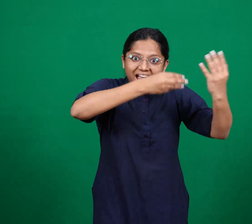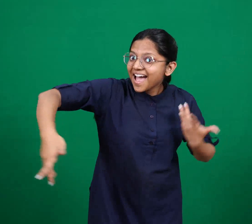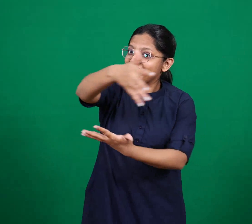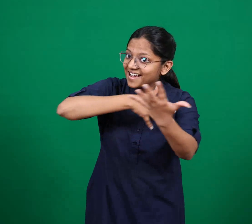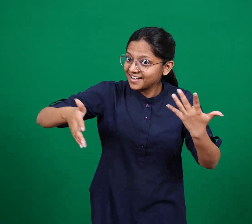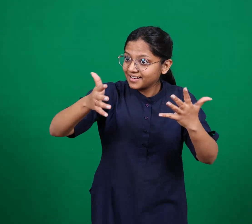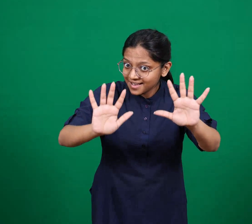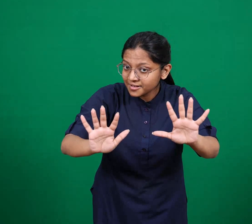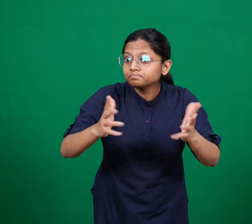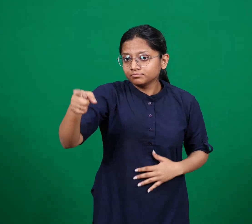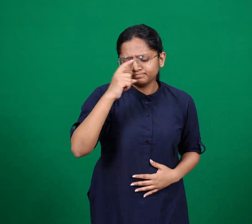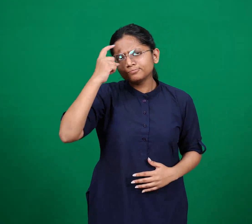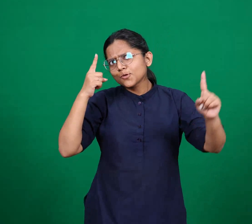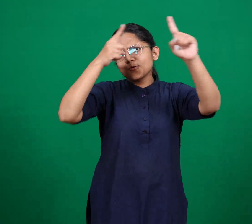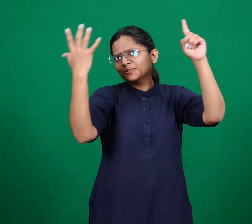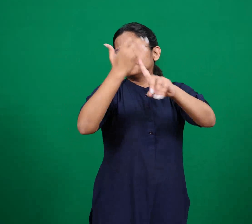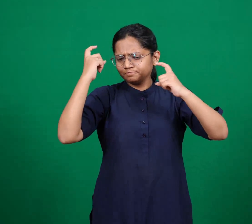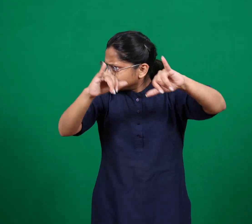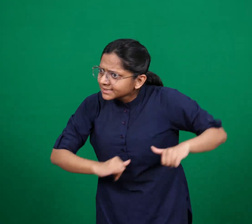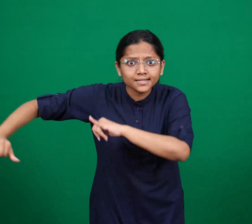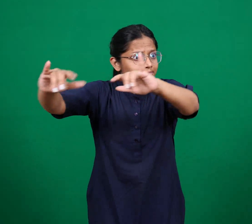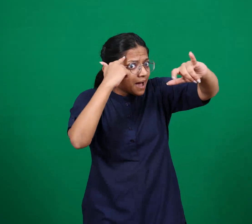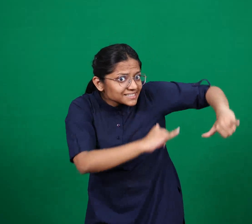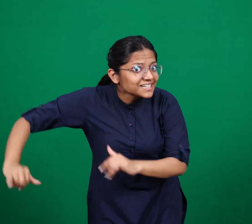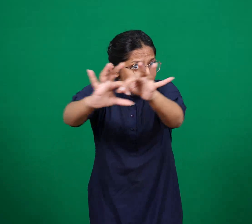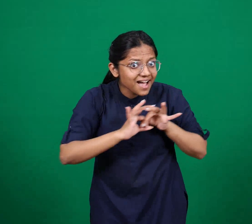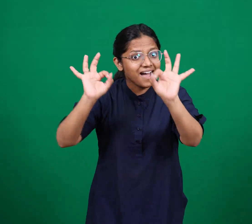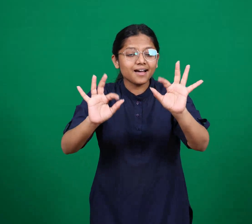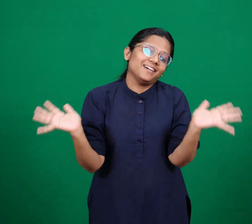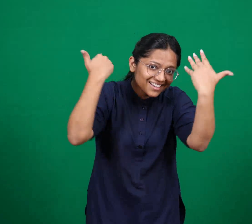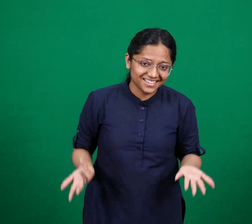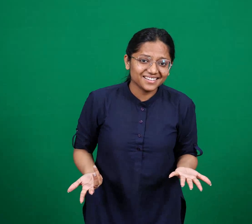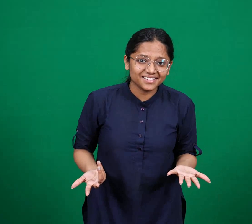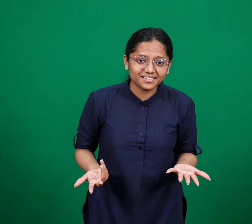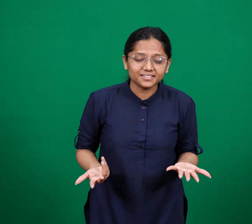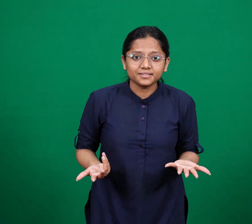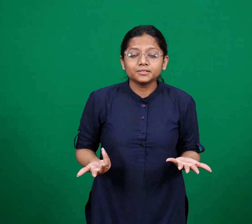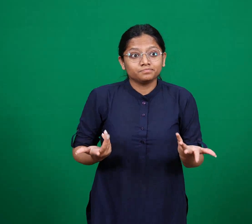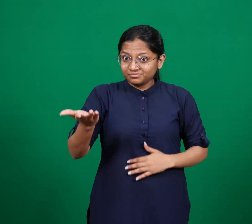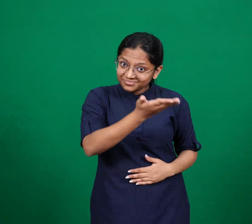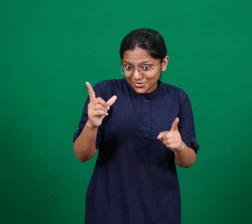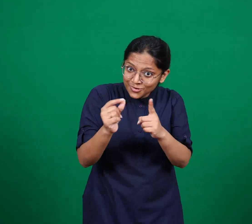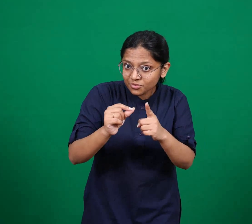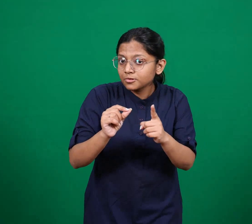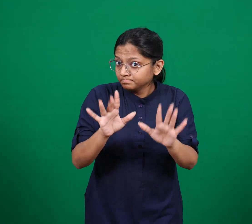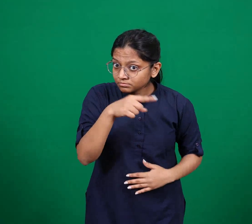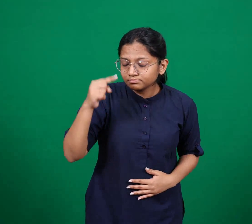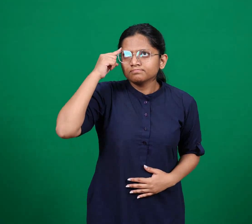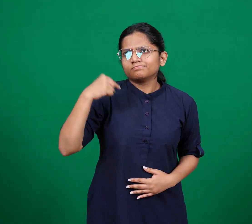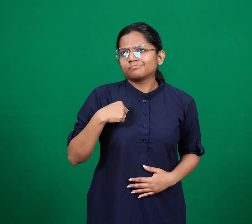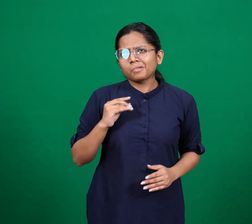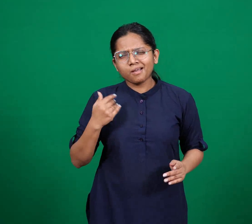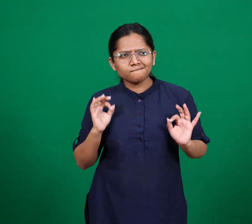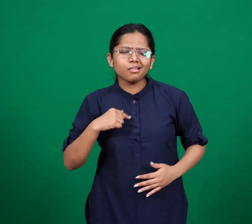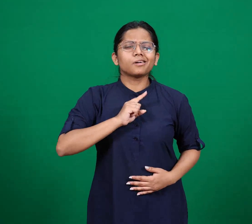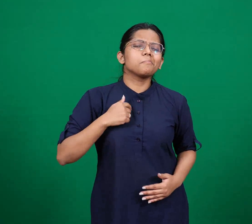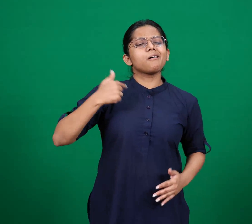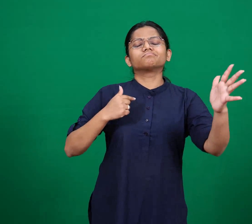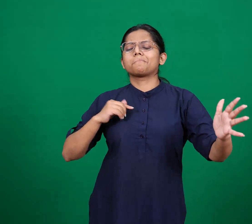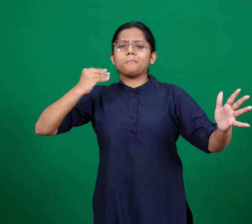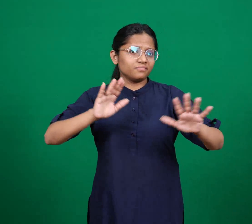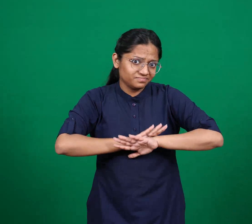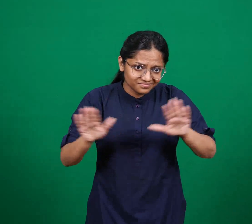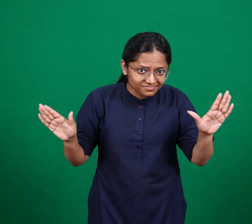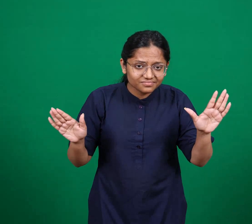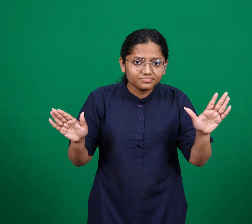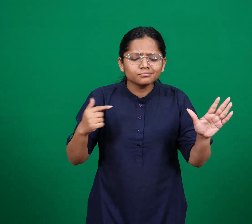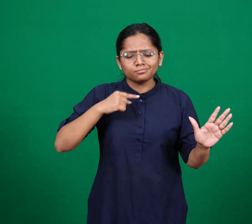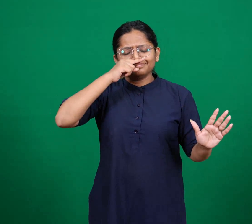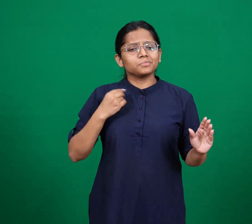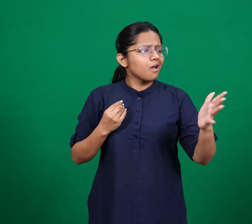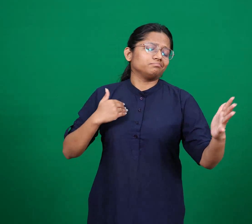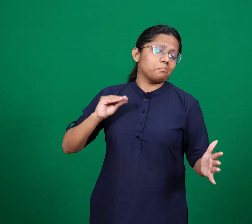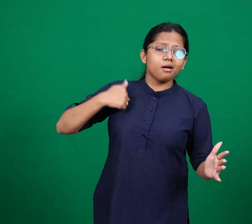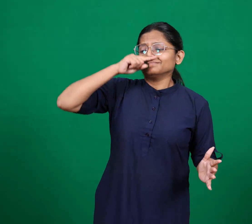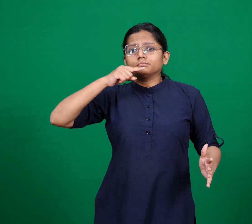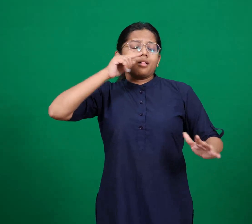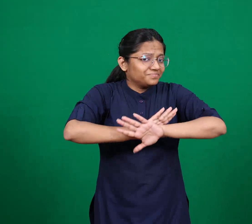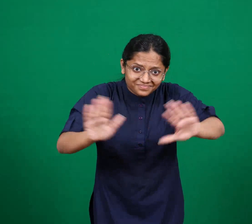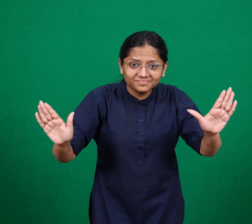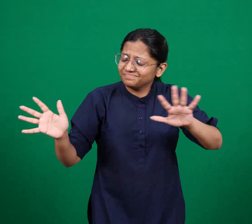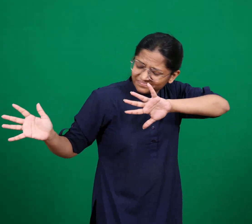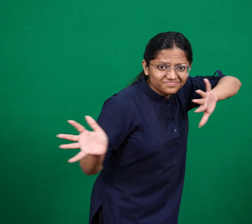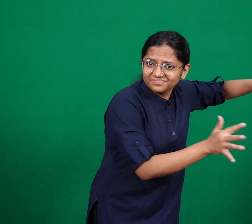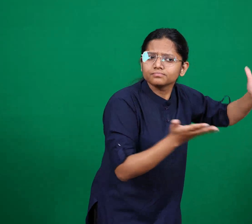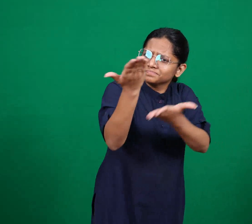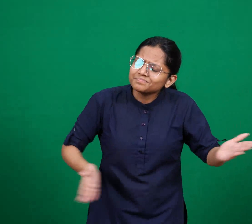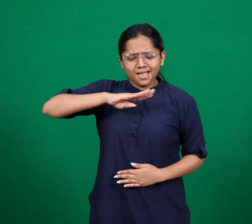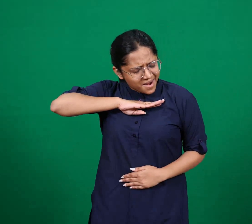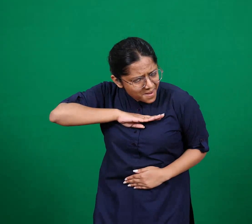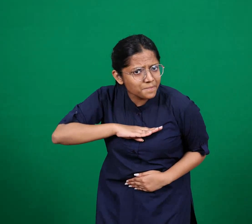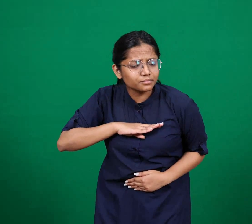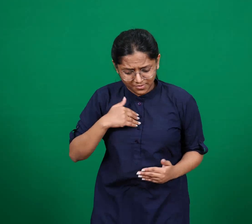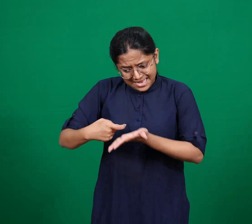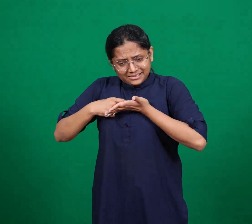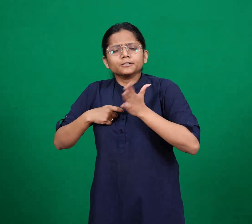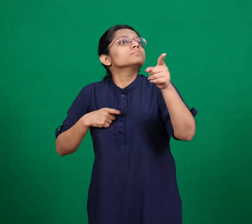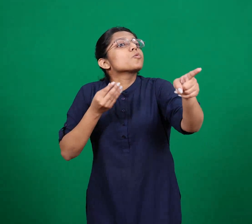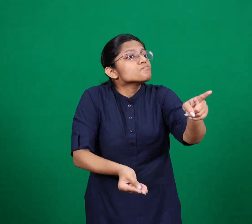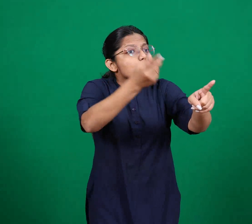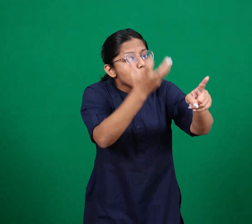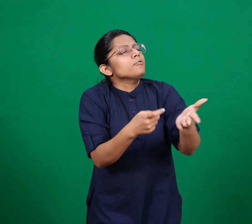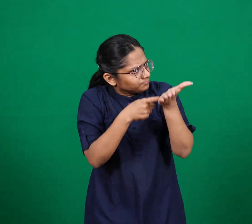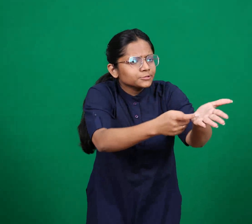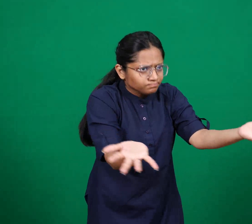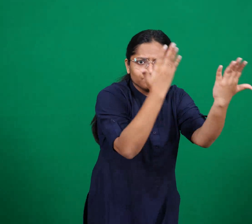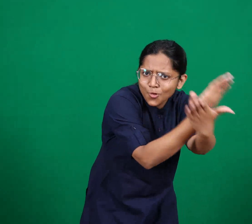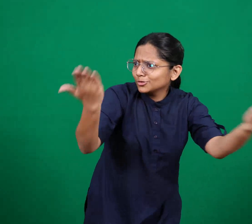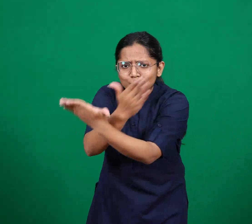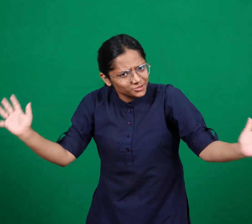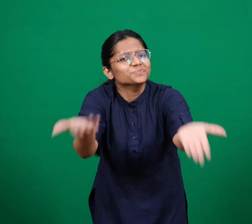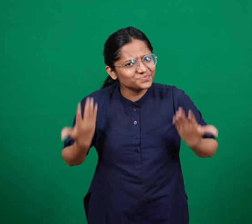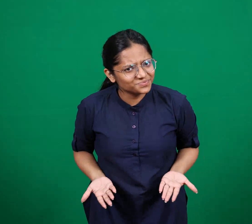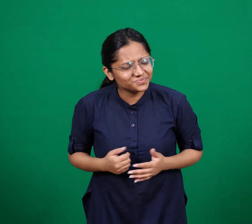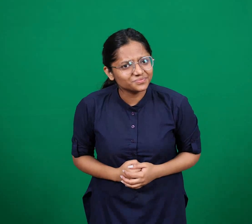Do nothing out of selfish ambition or empty pride, but in humility consider others more important than yourselves.